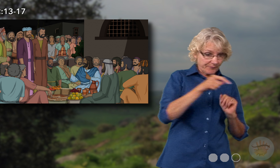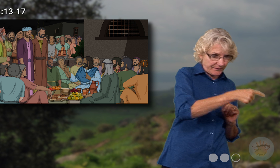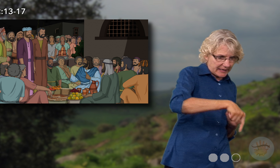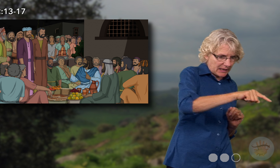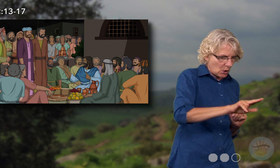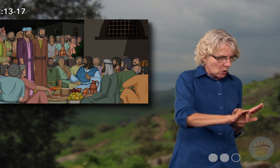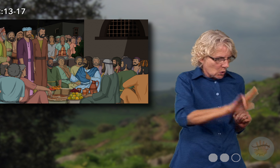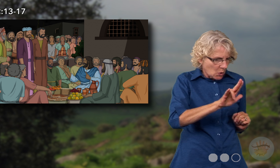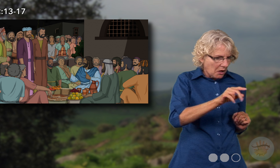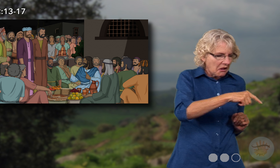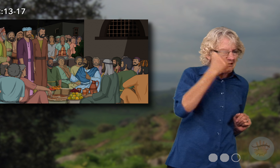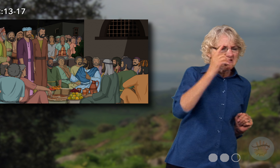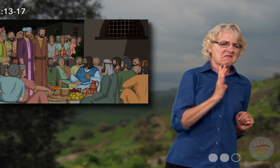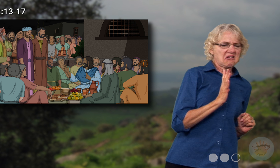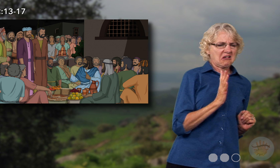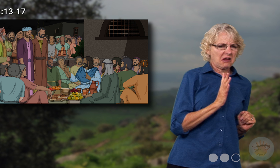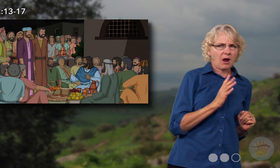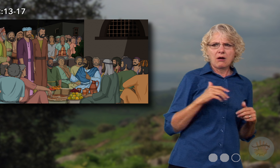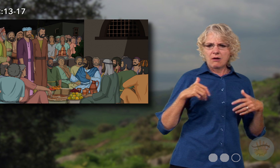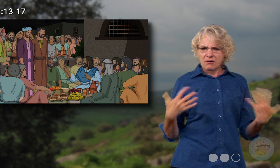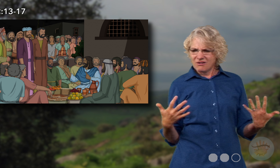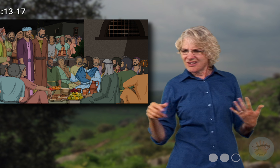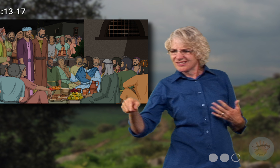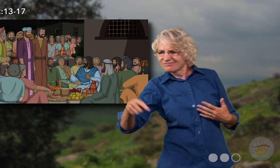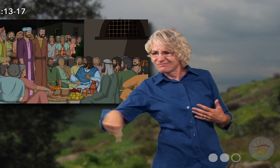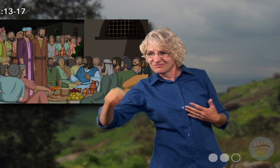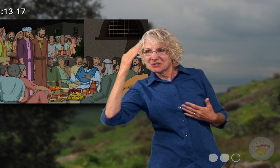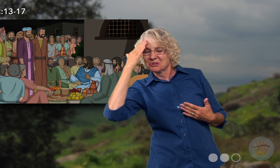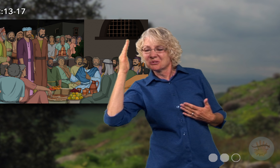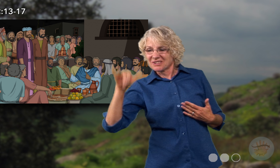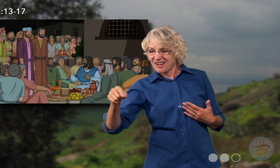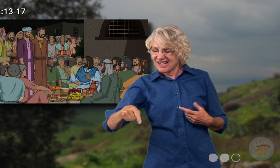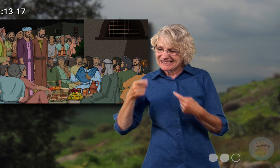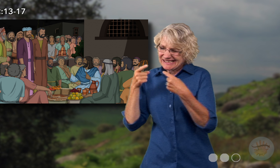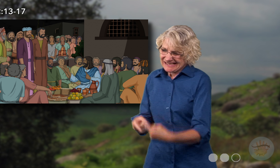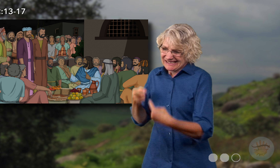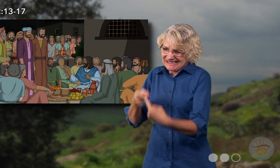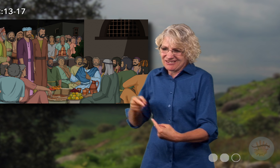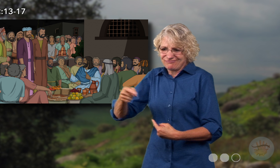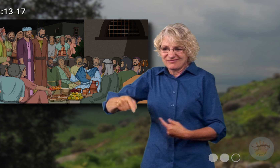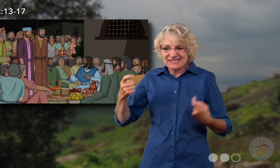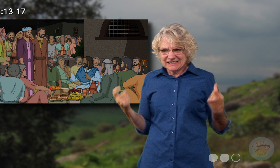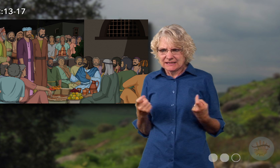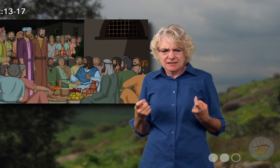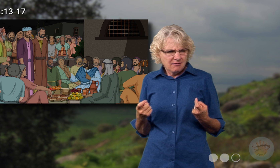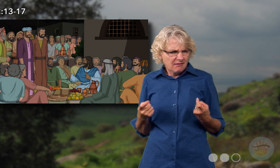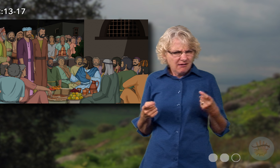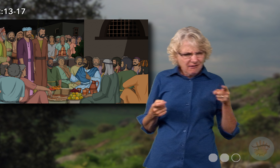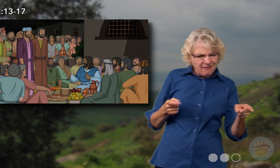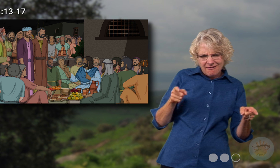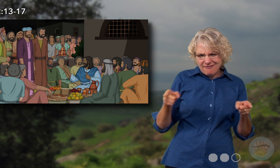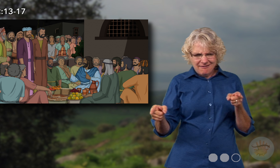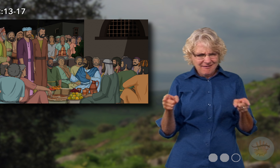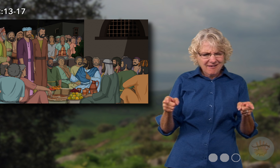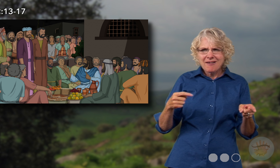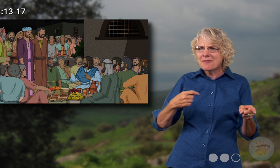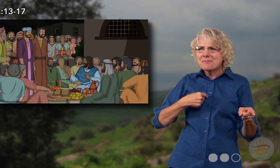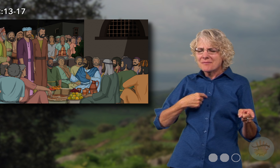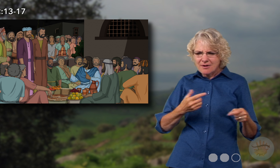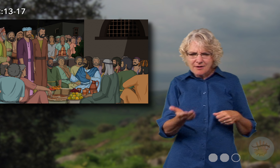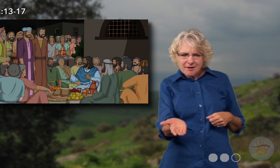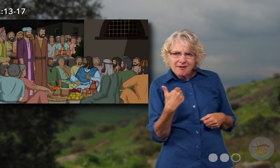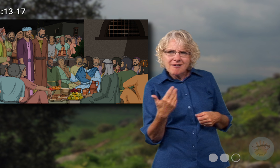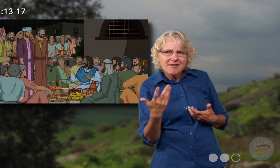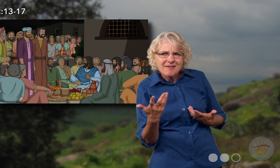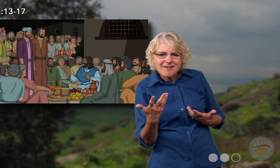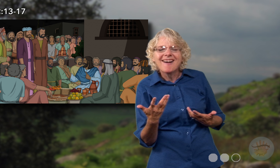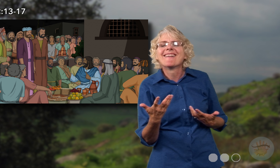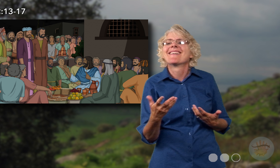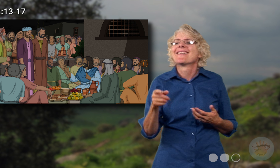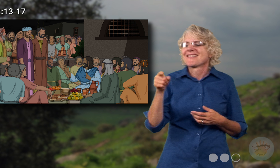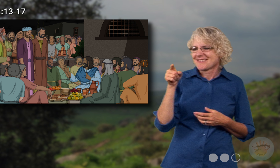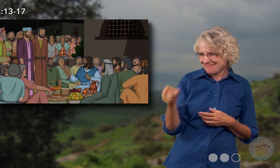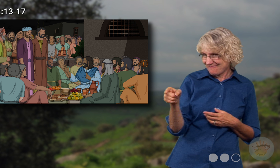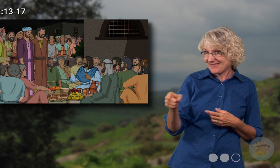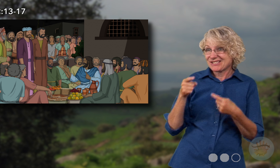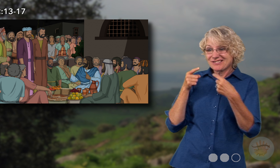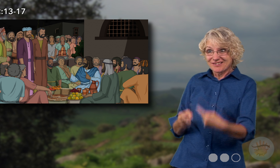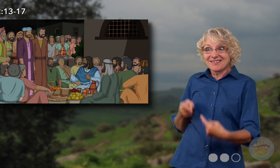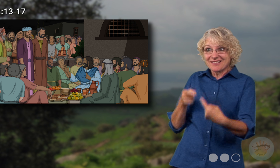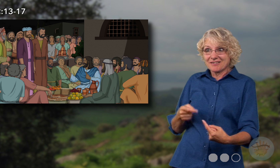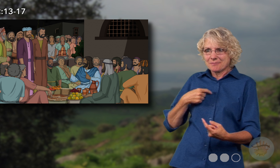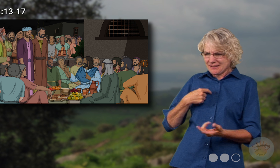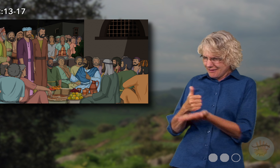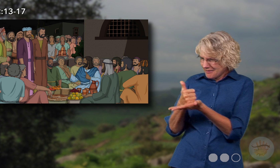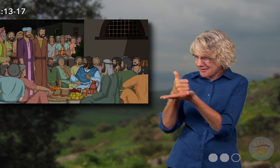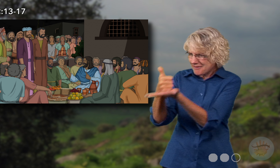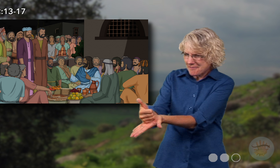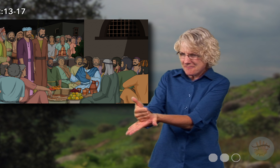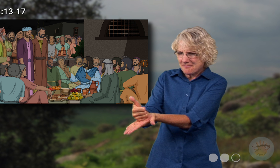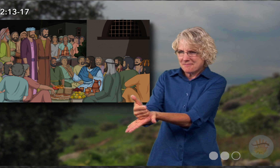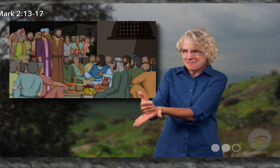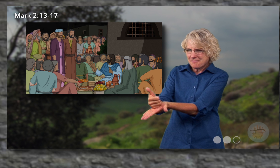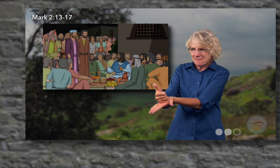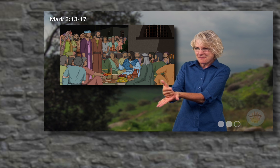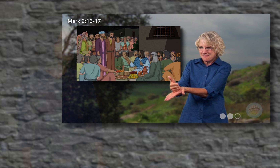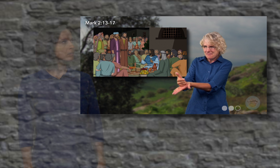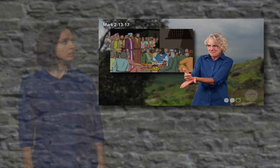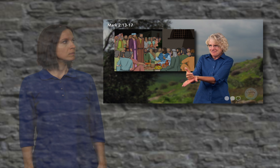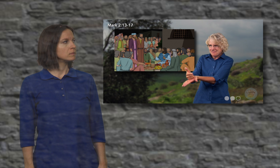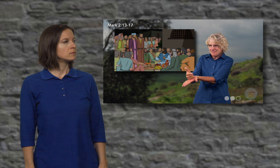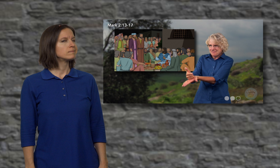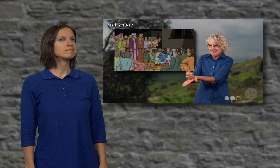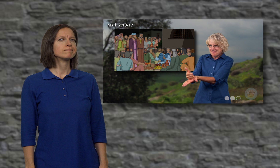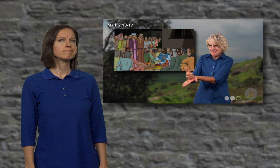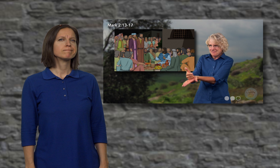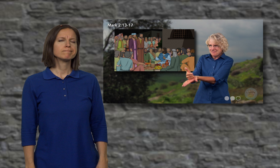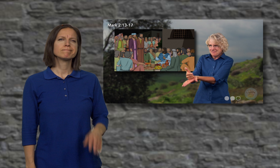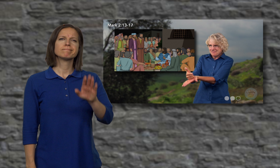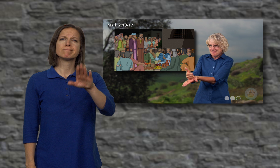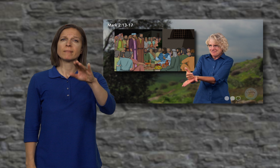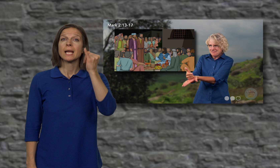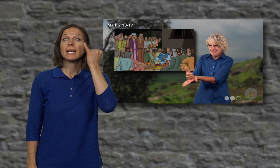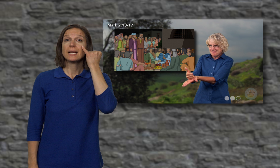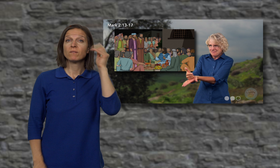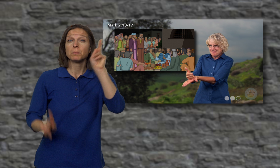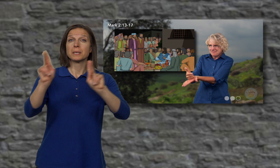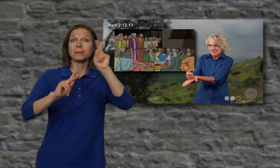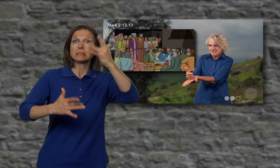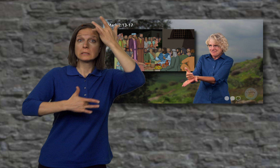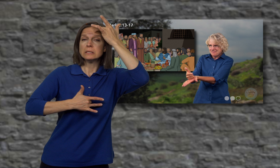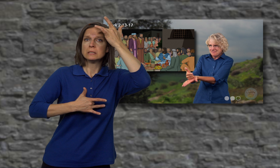I have not come to call the righteous, but sinners.”